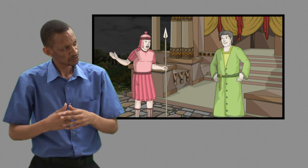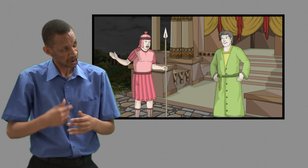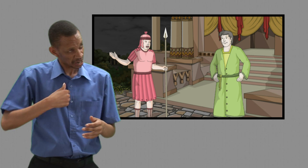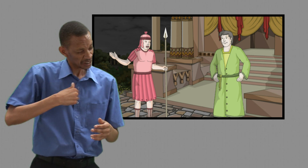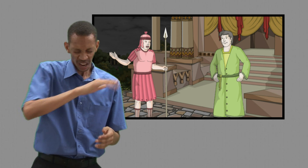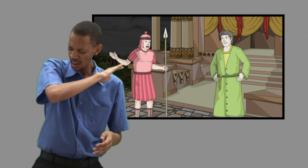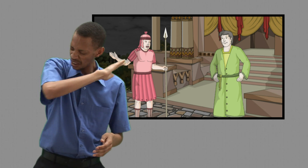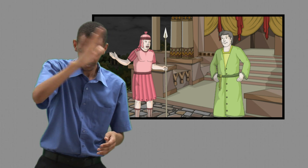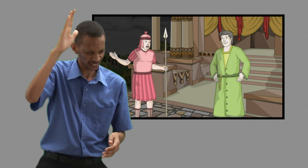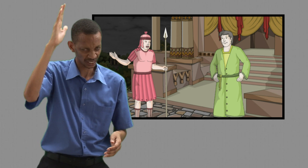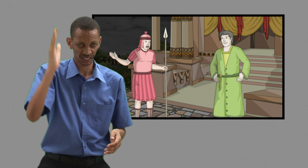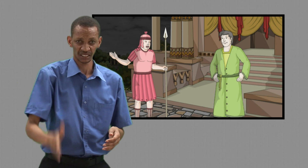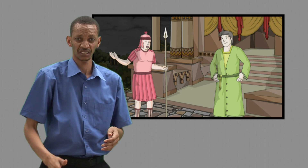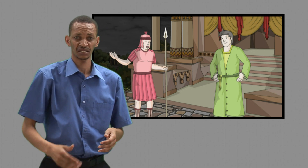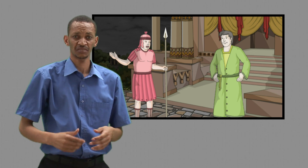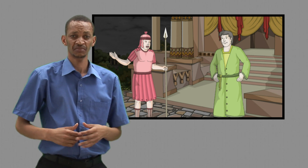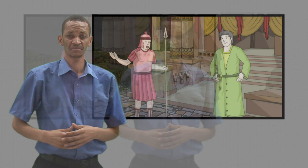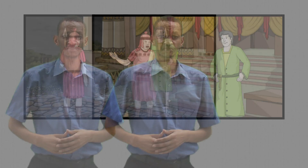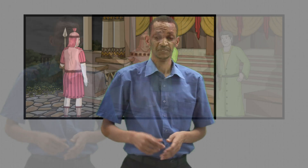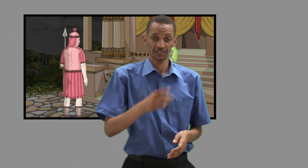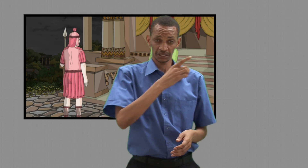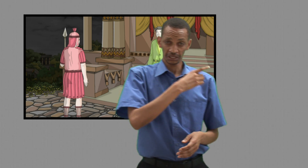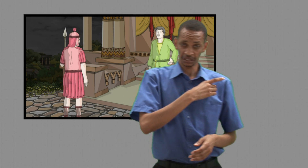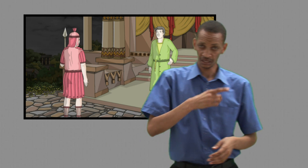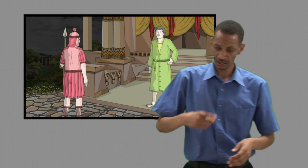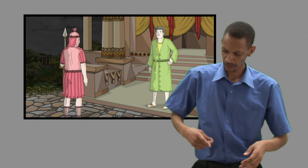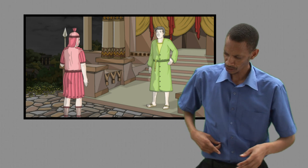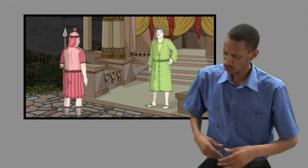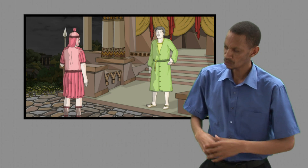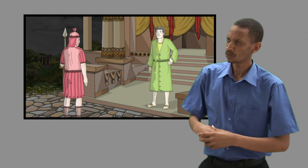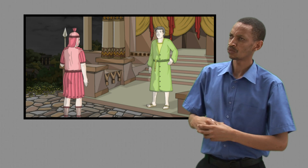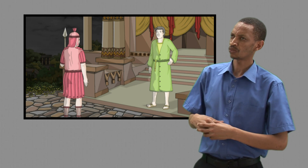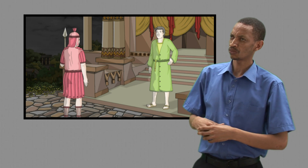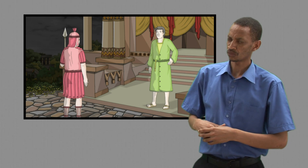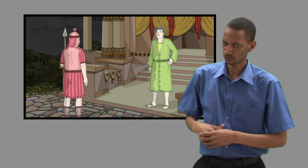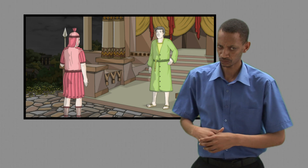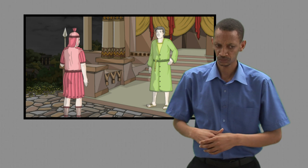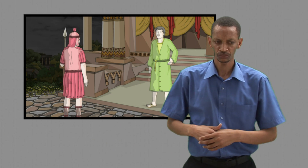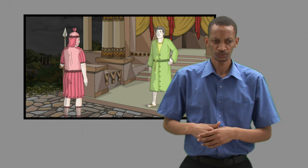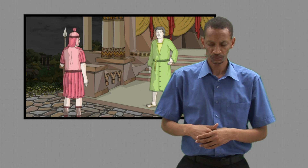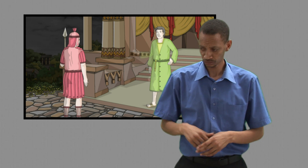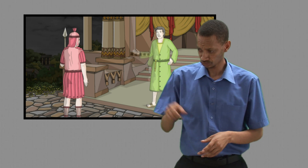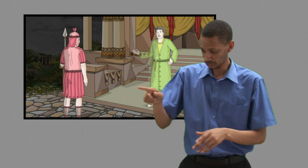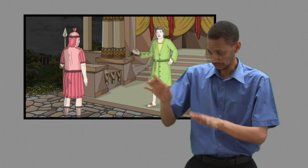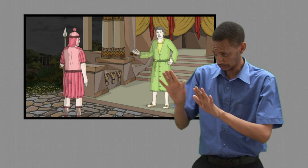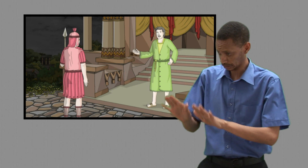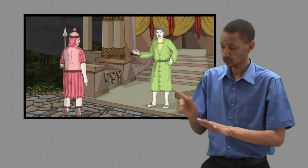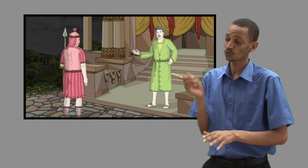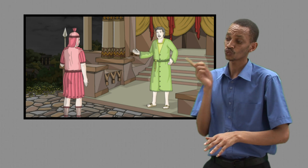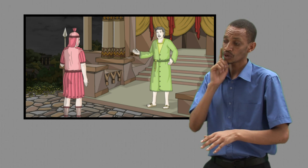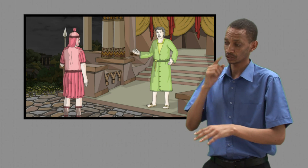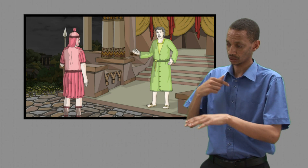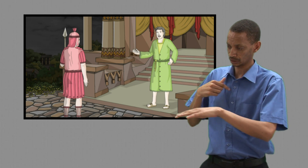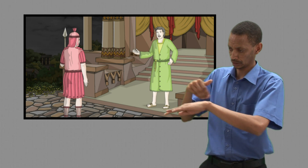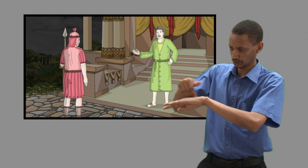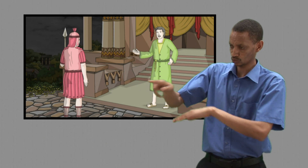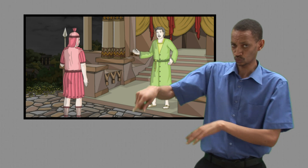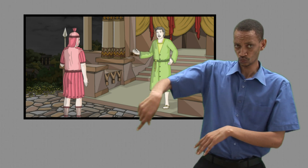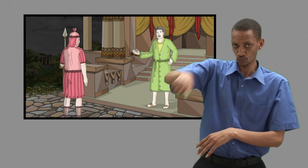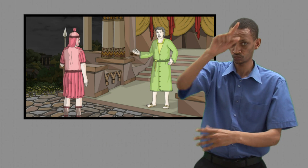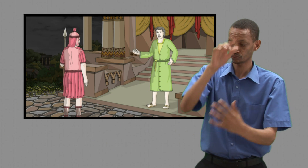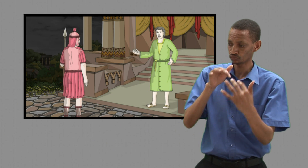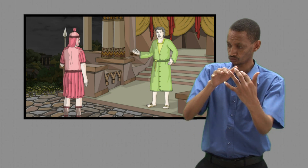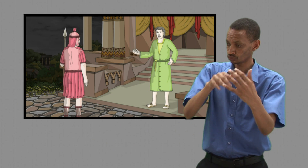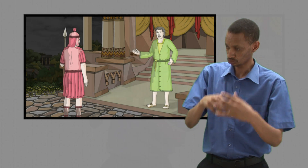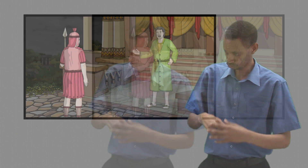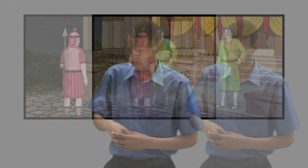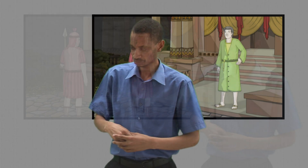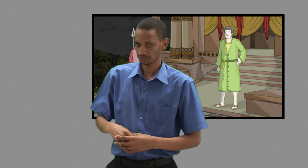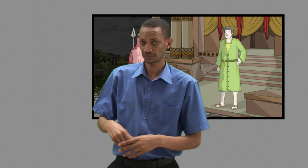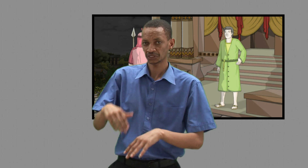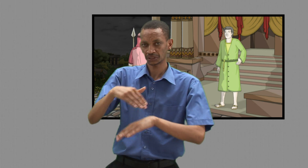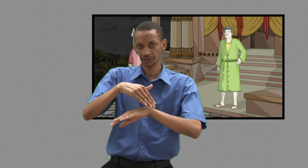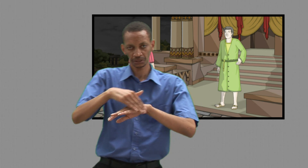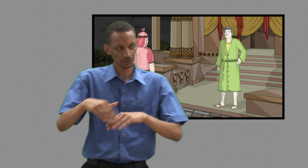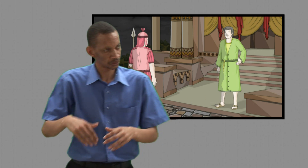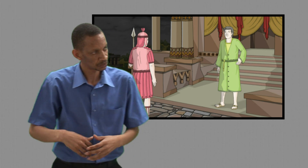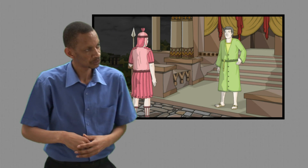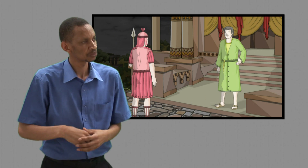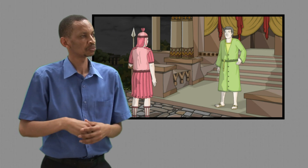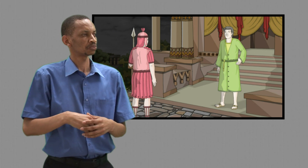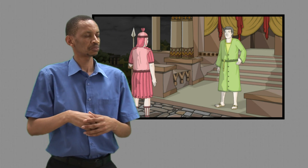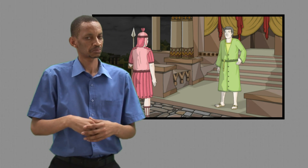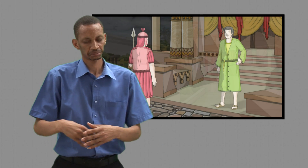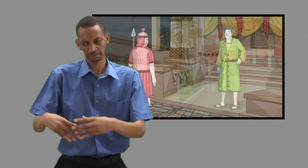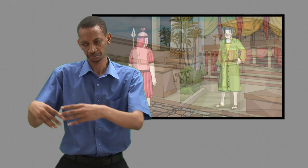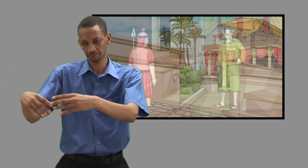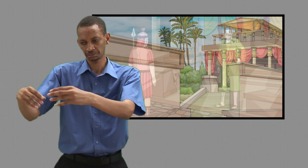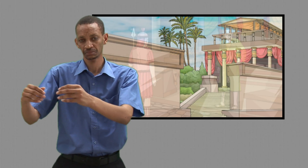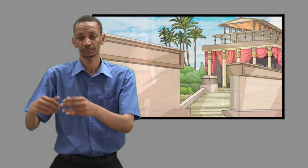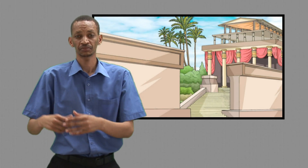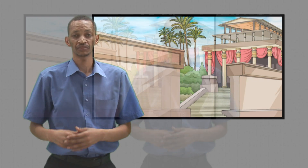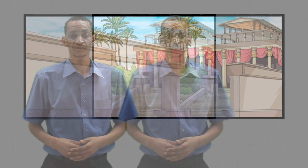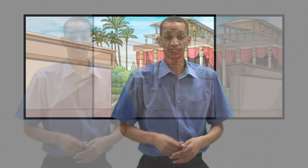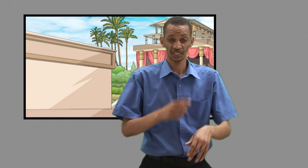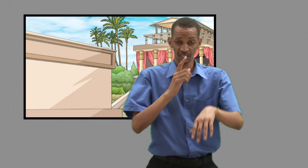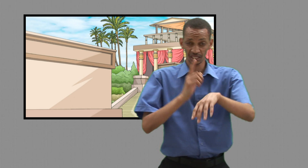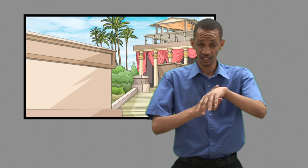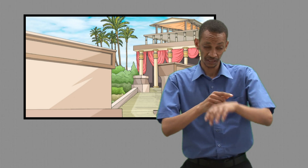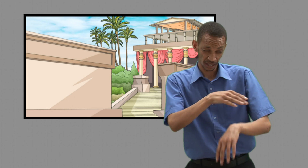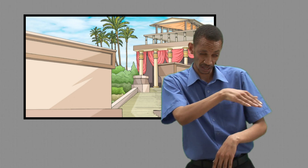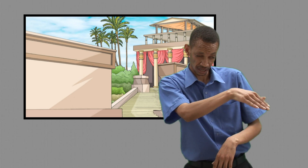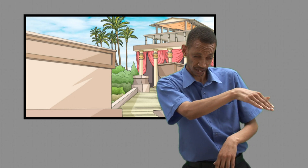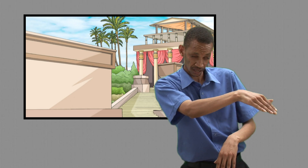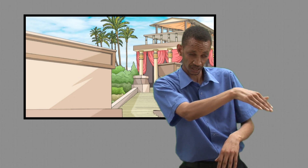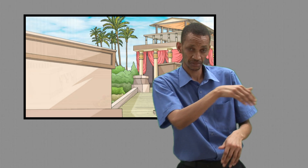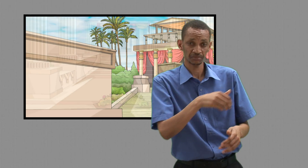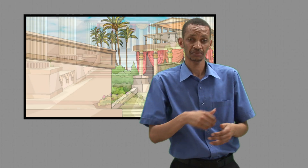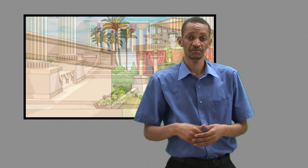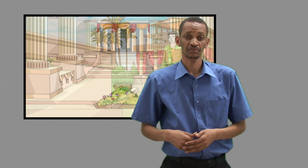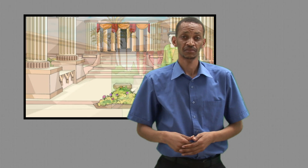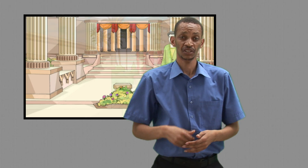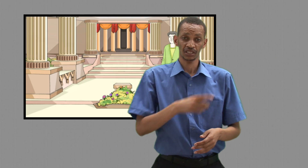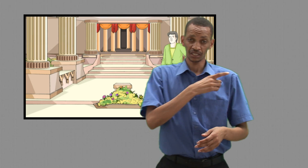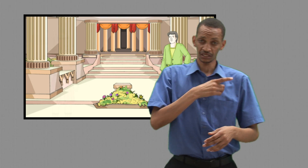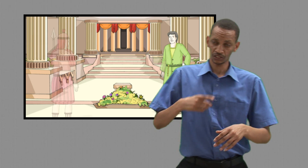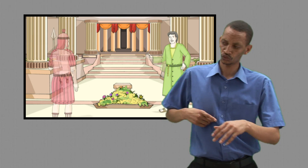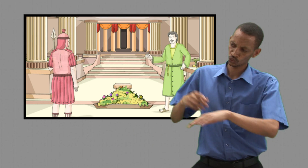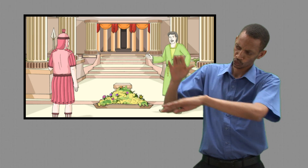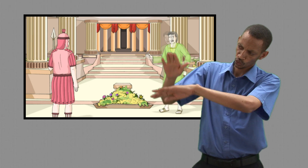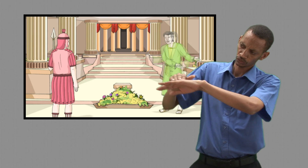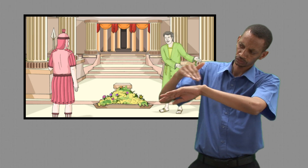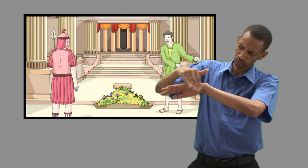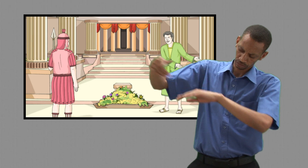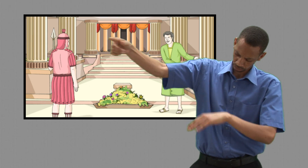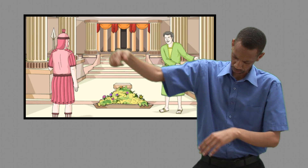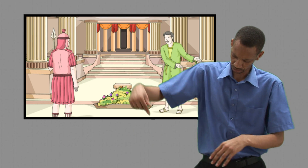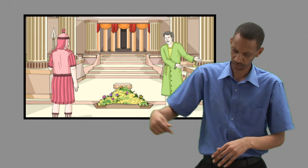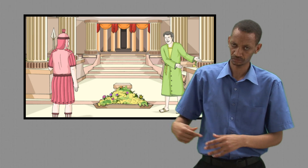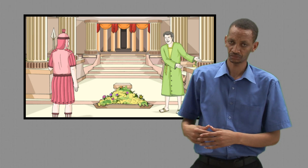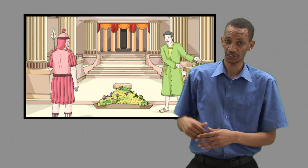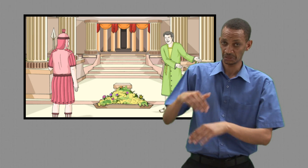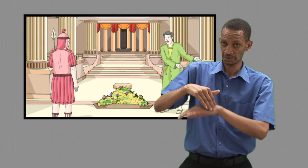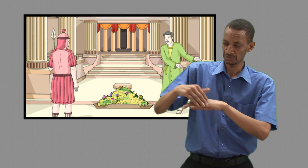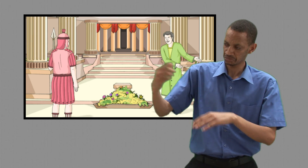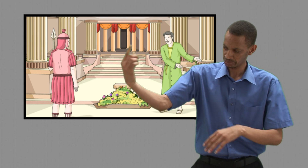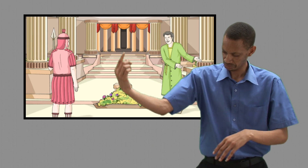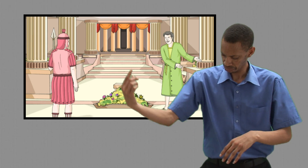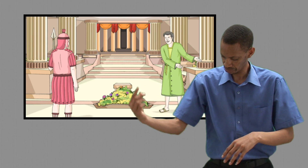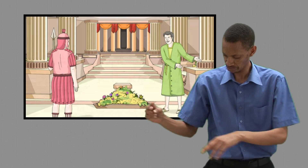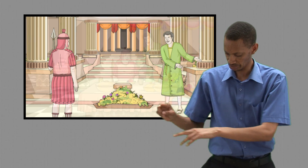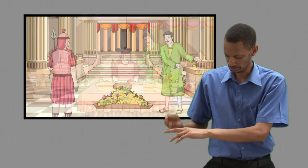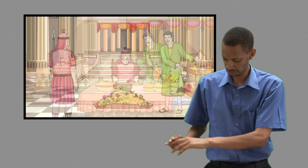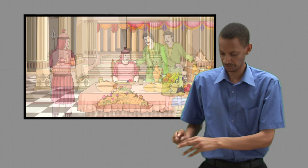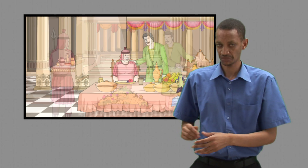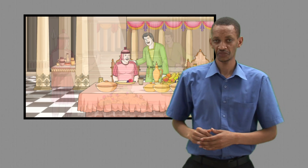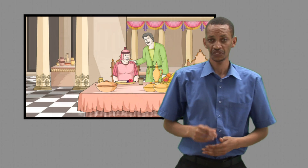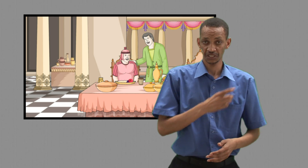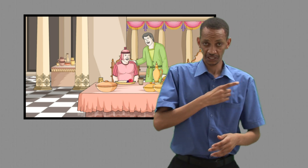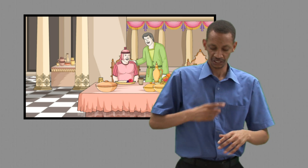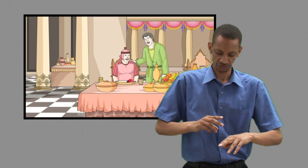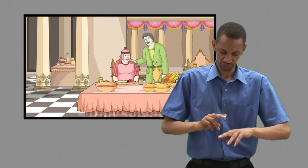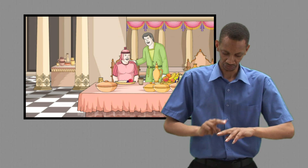“Stay here one more day,” David said to Uriah, “and tomorrow I will send you back.” So Uriah stayed in Jerusalem that day and the next.